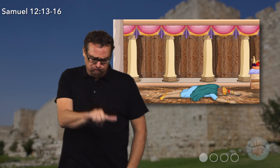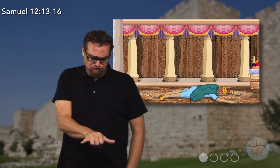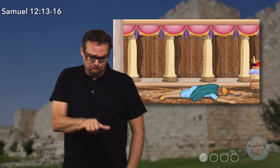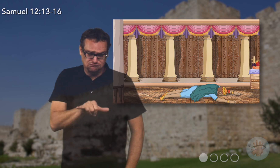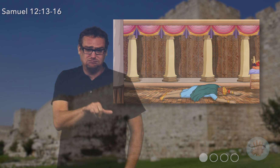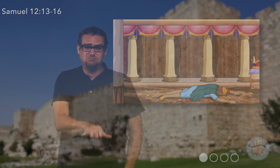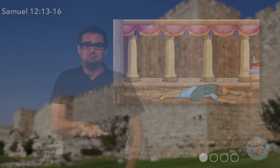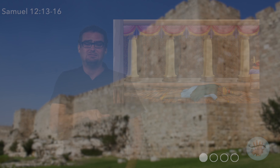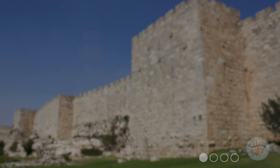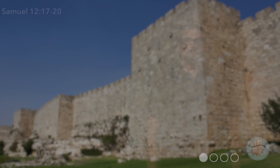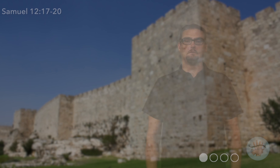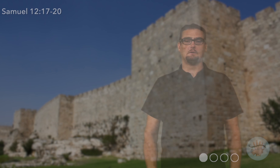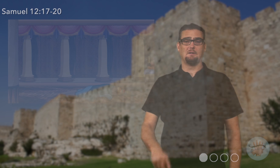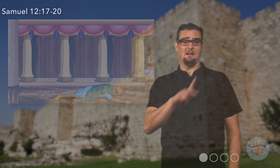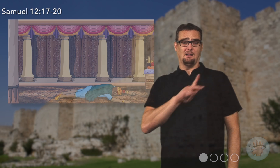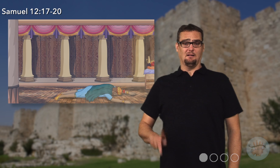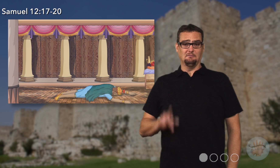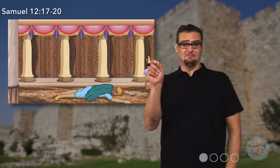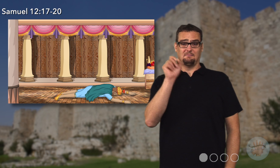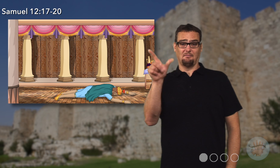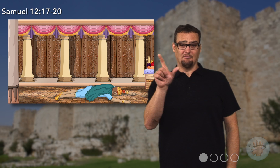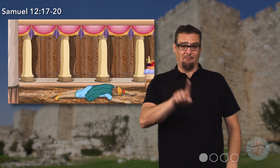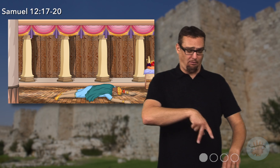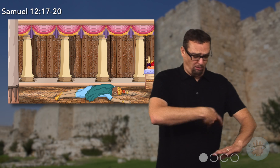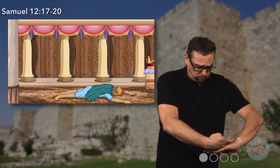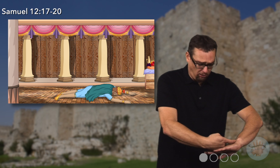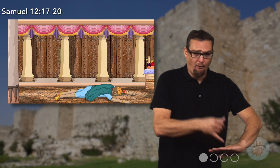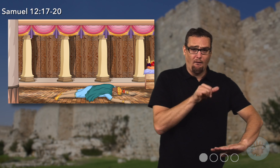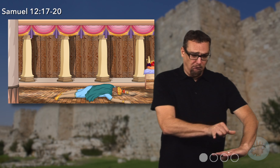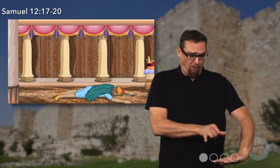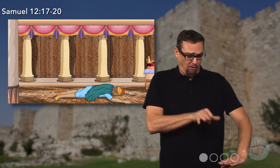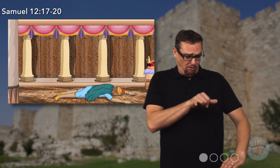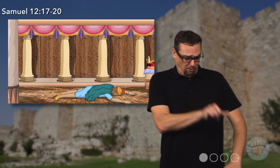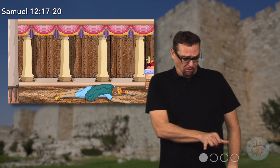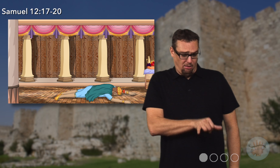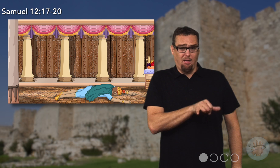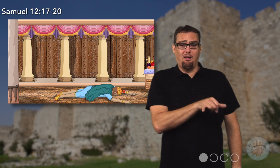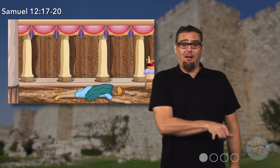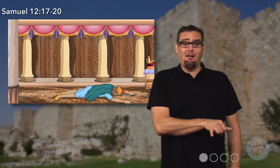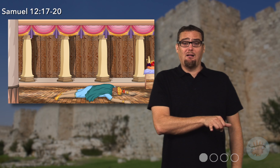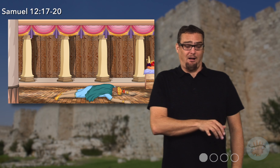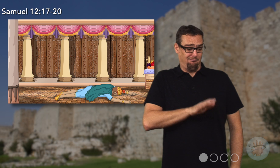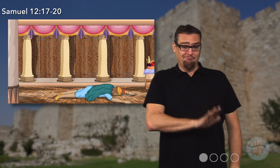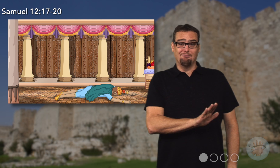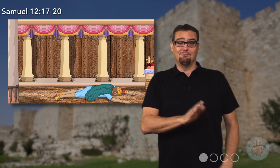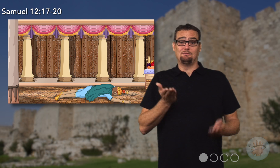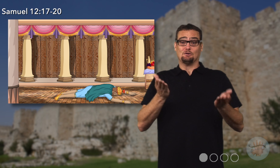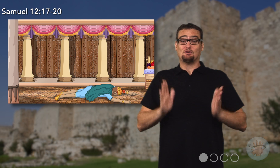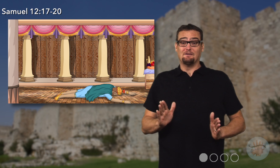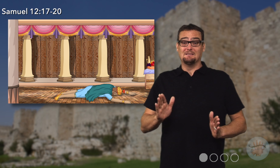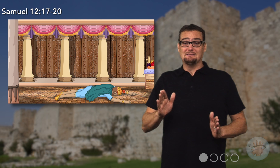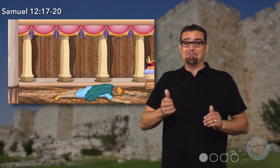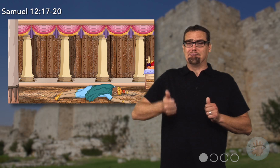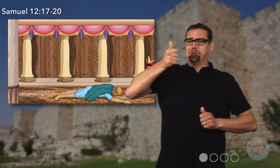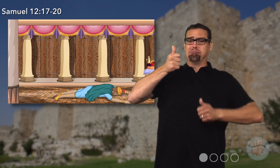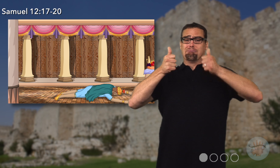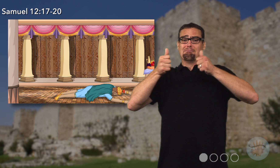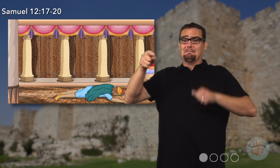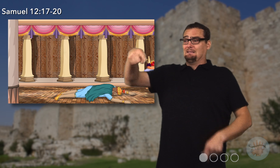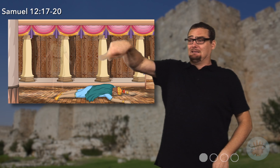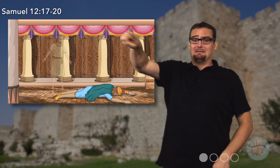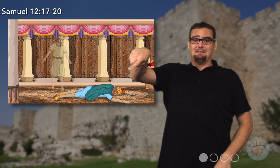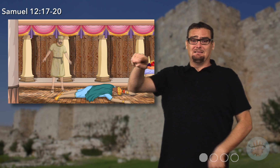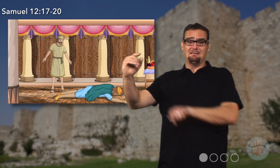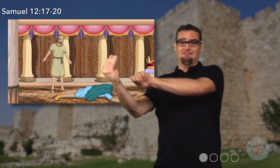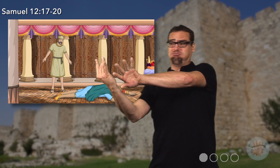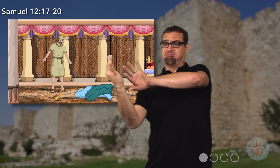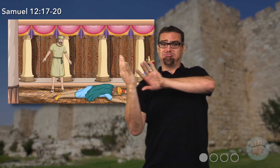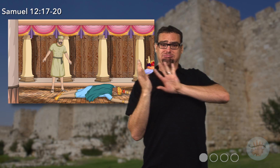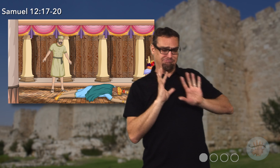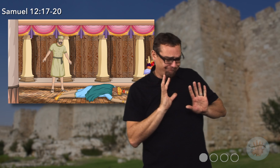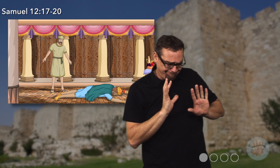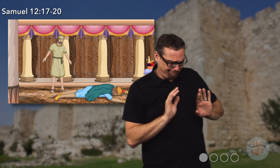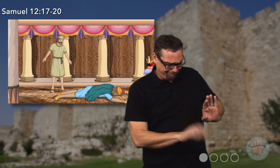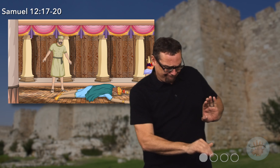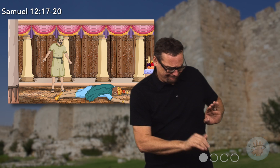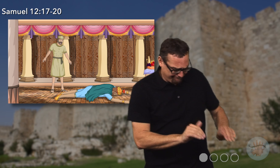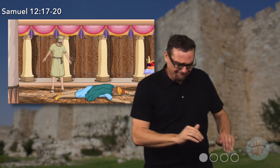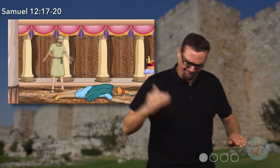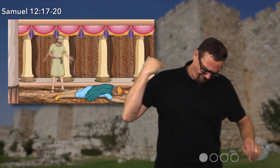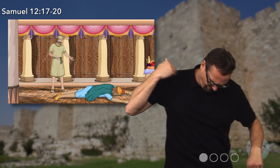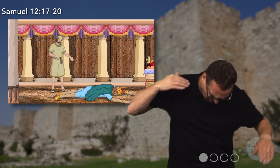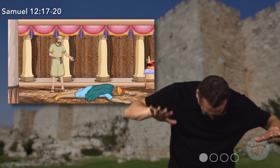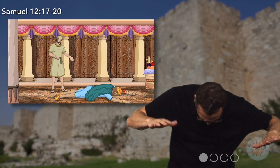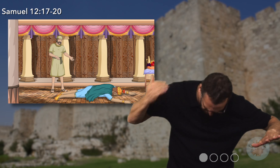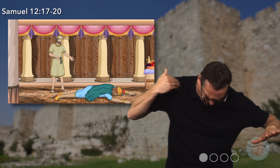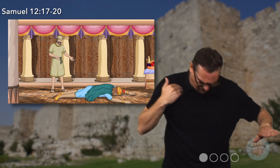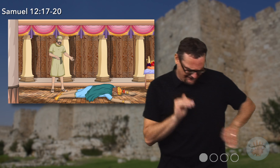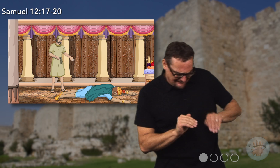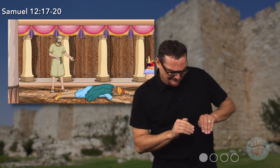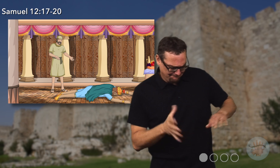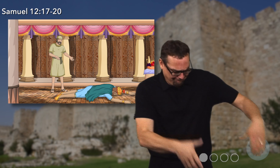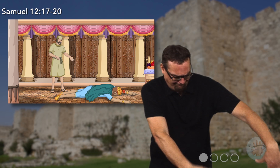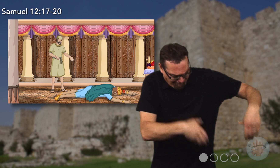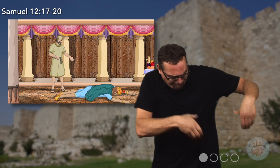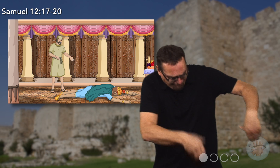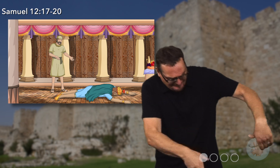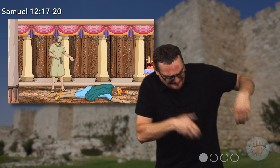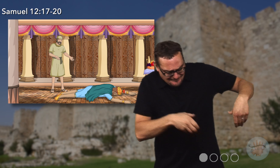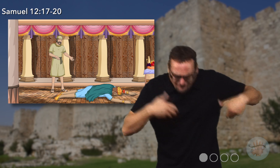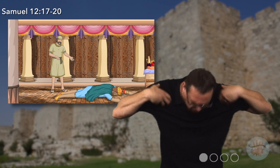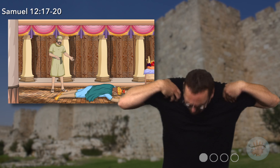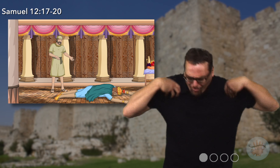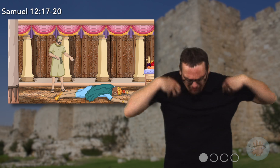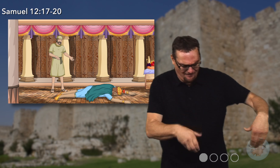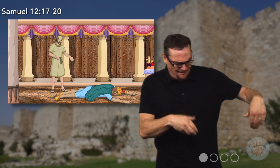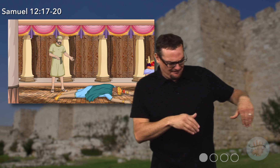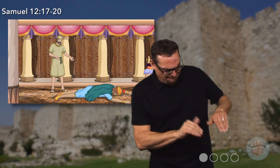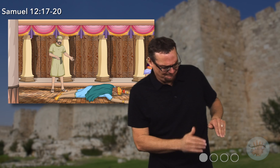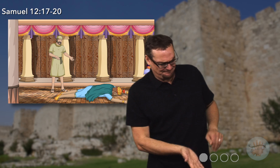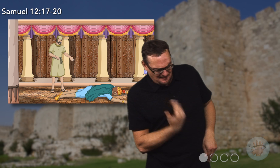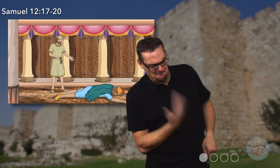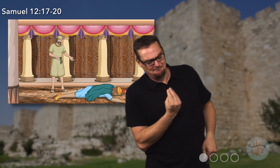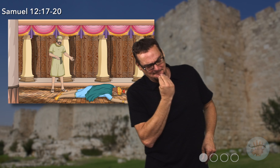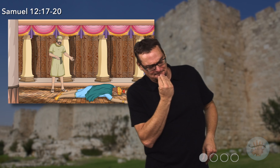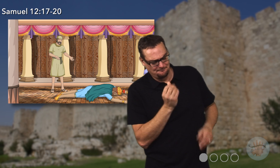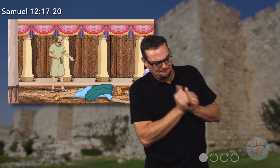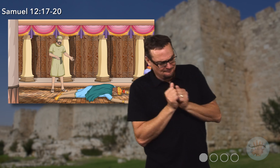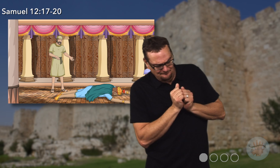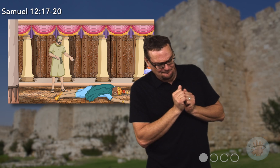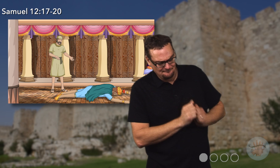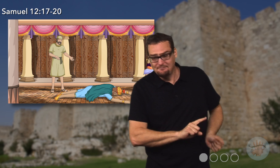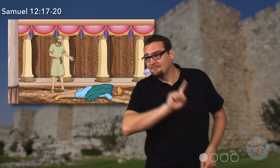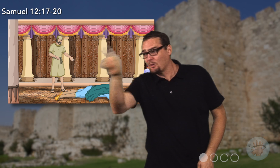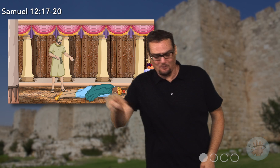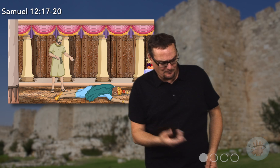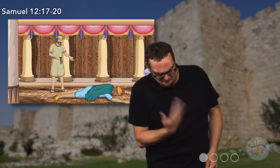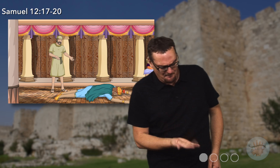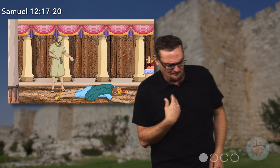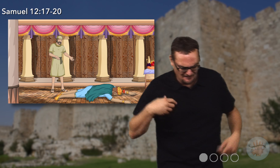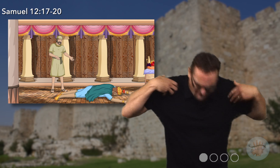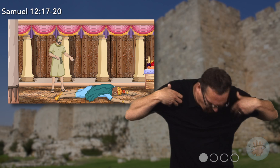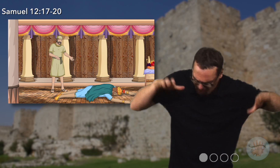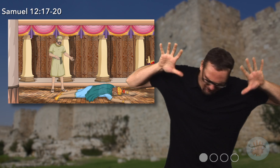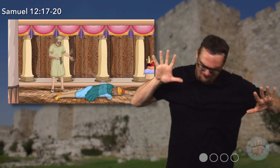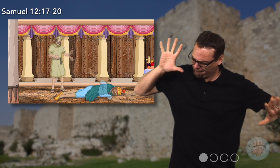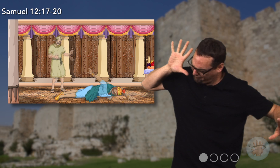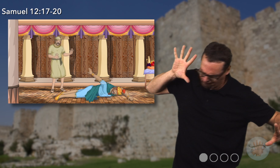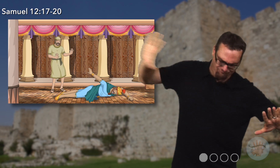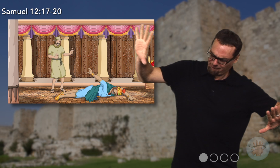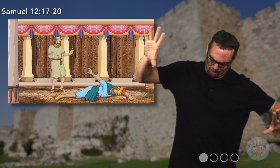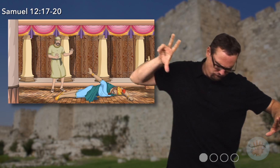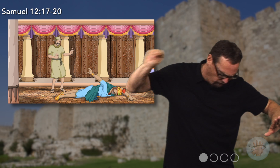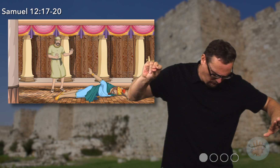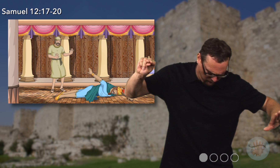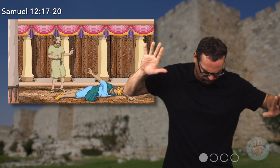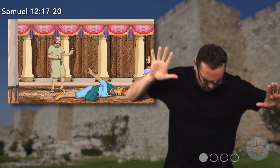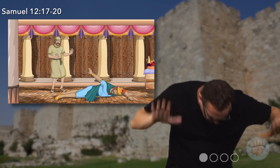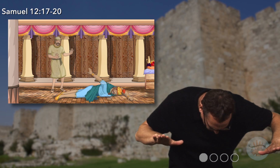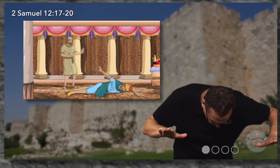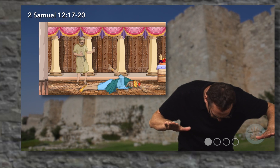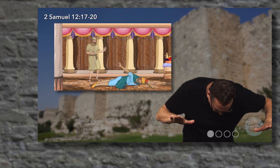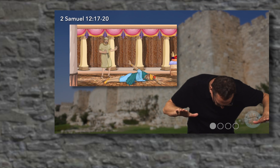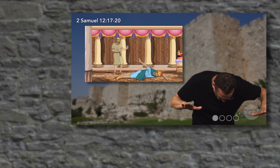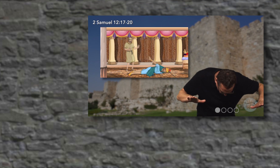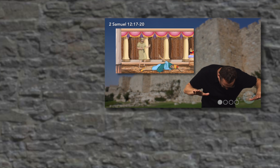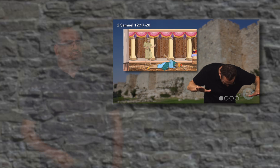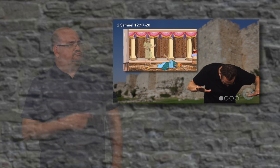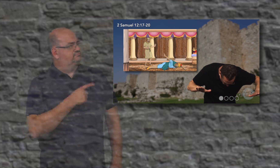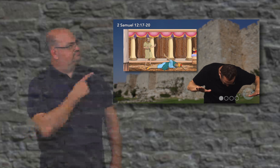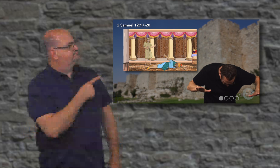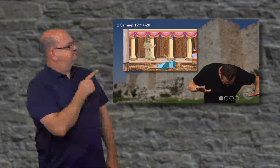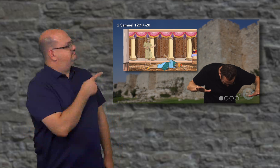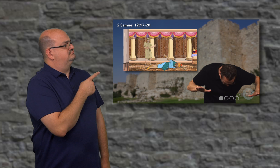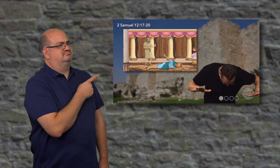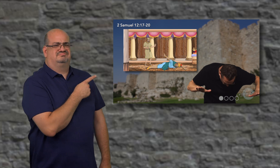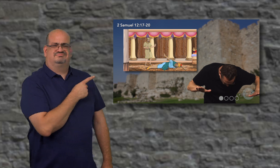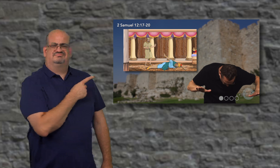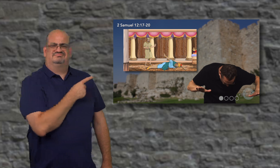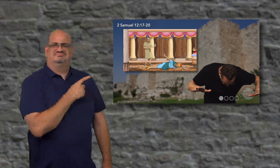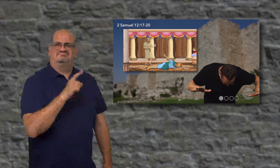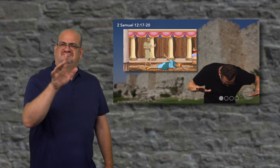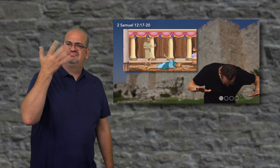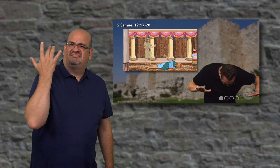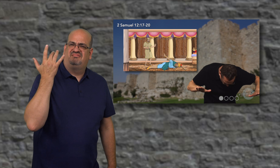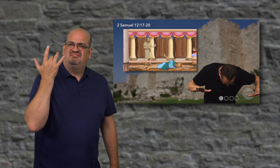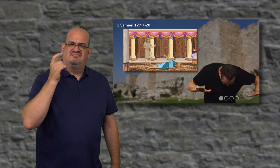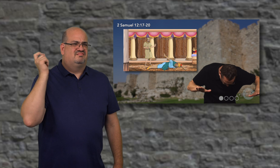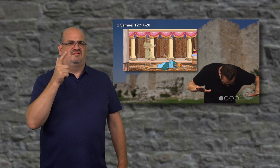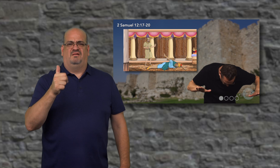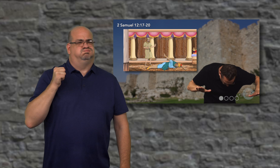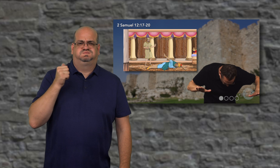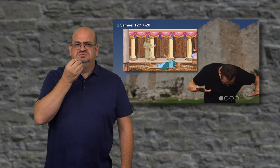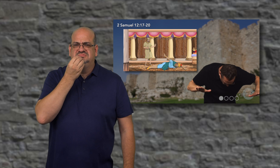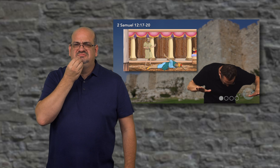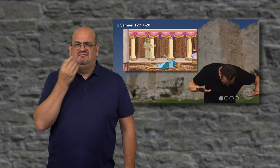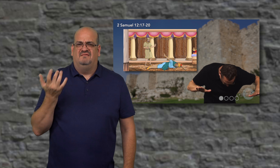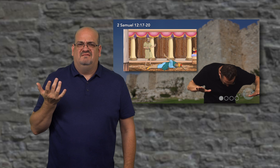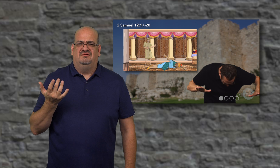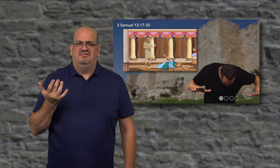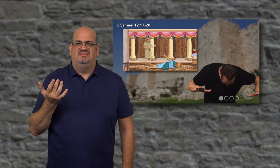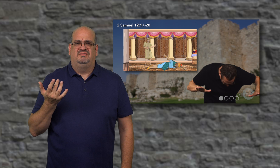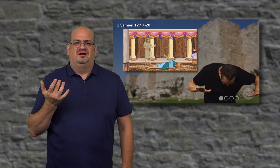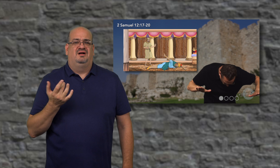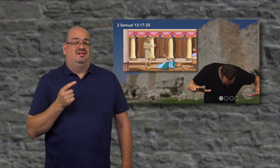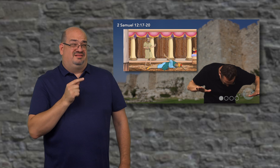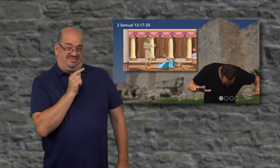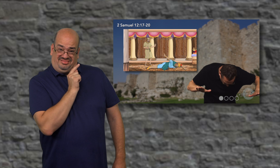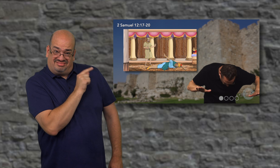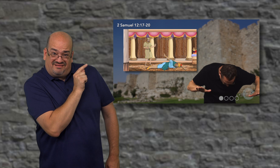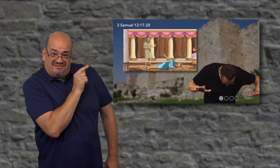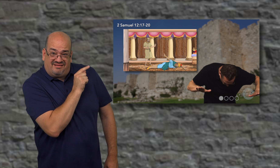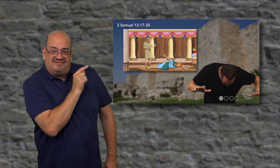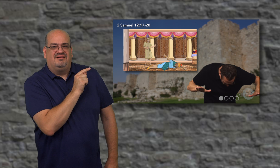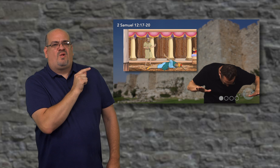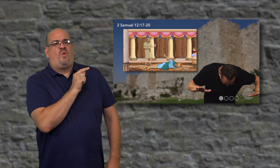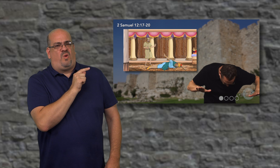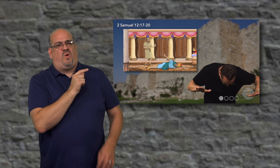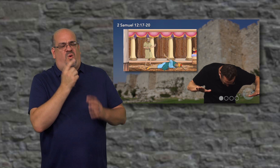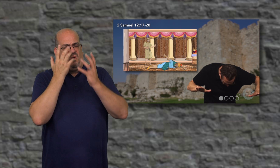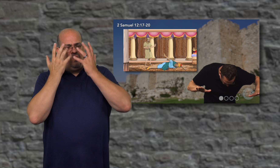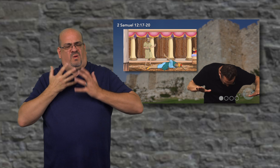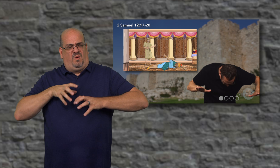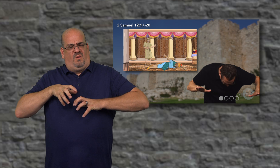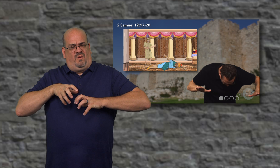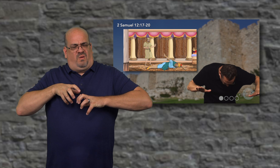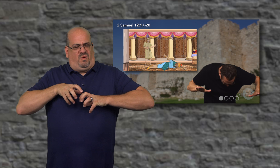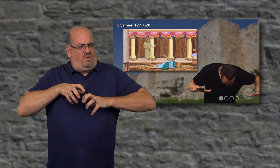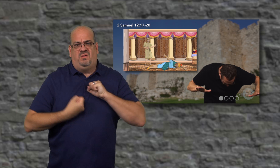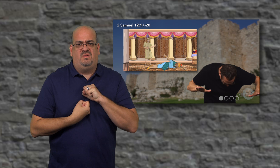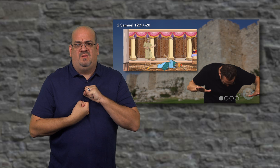The elders of his household stood beside him to help him up from the ground, but he was unwilling and would not eat anything with them. On the seventh day the child died.